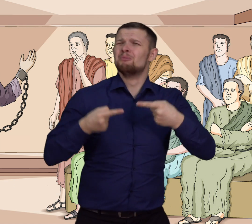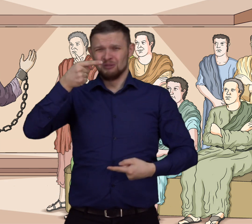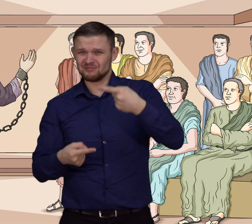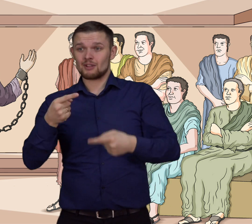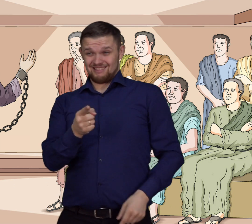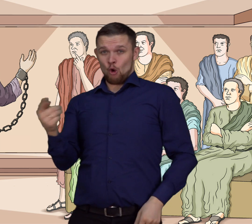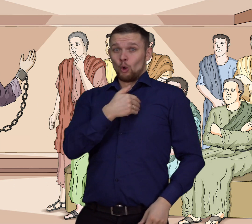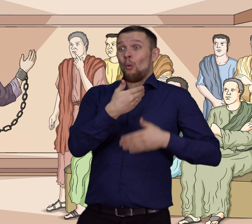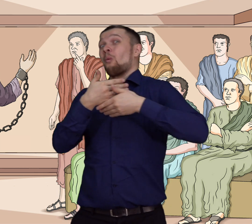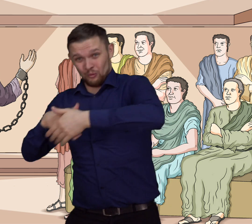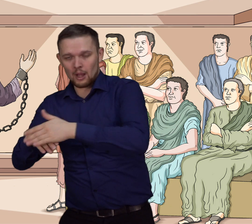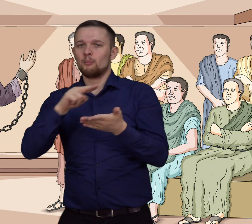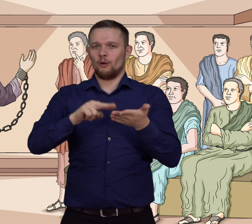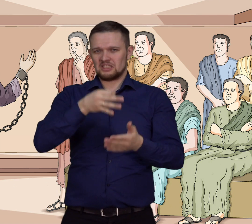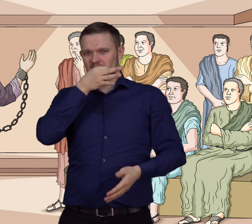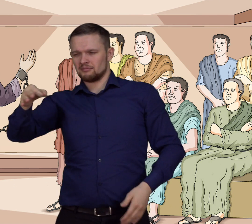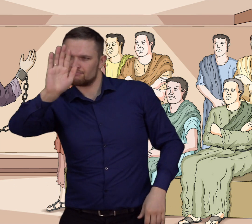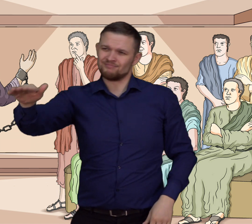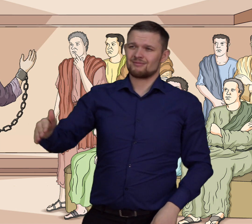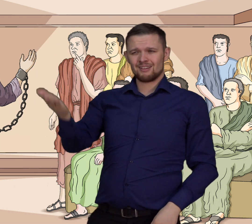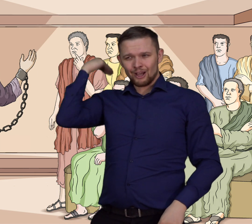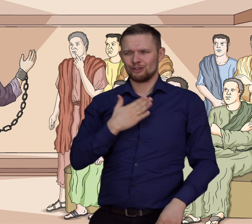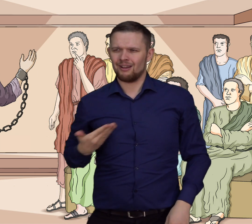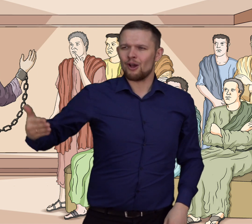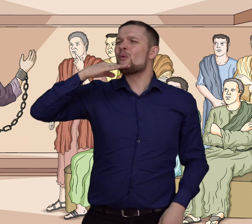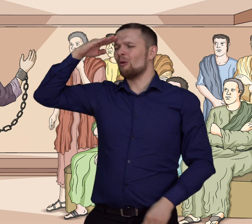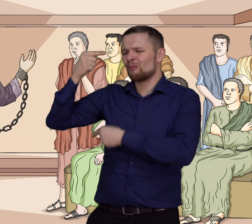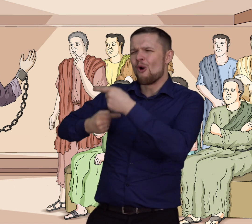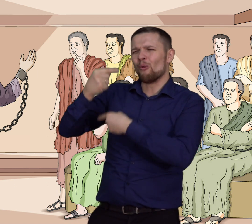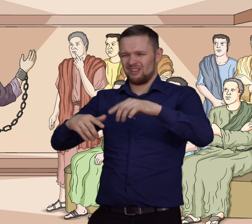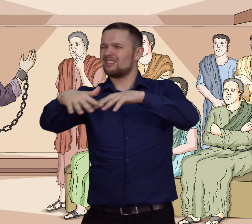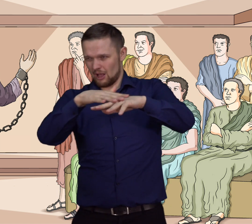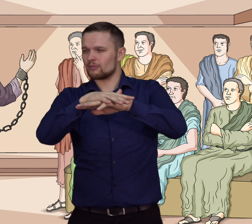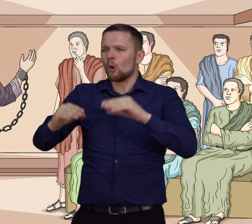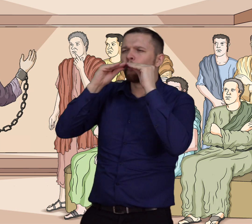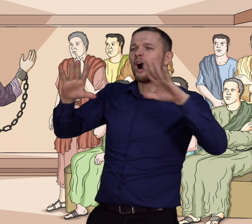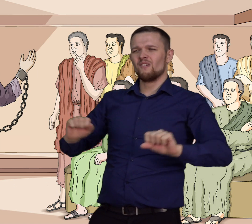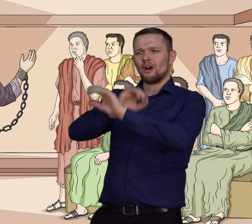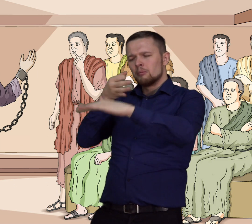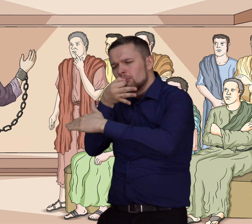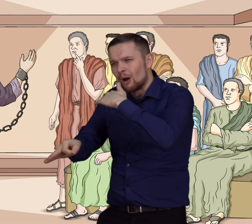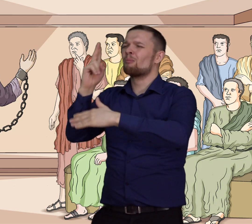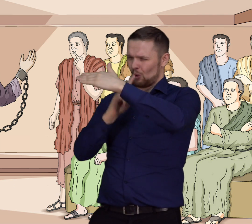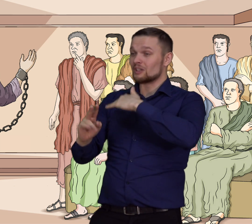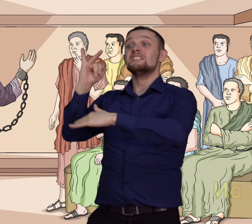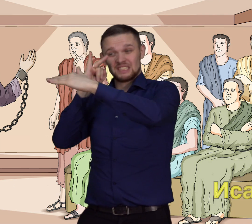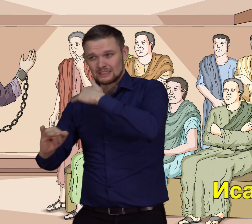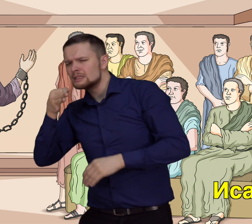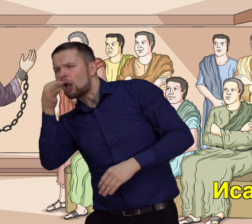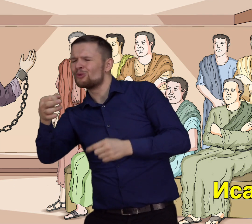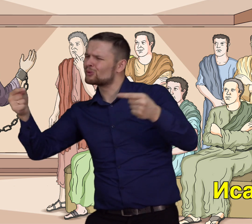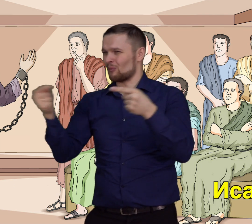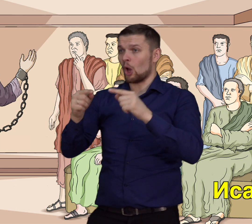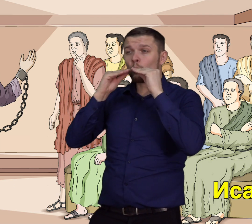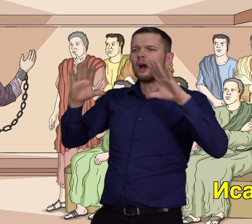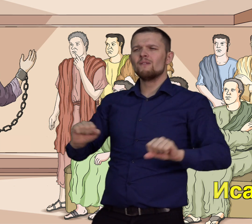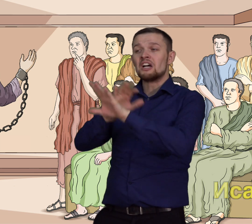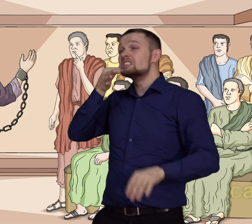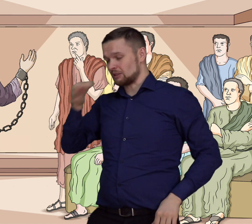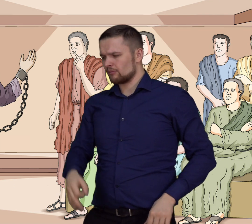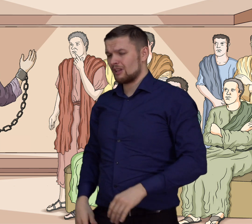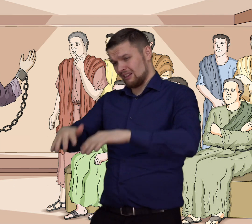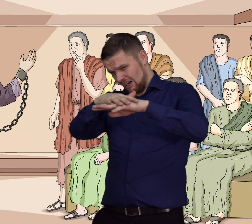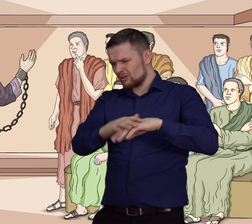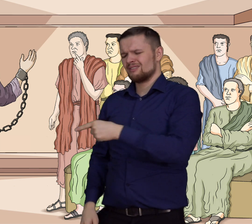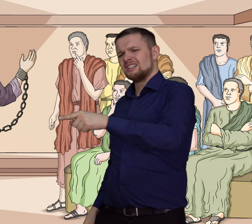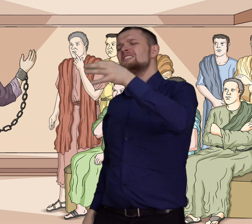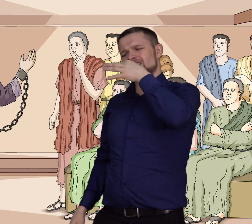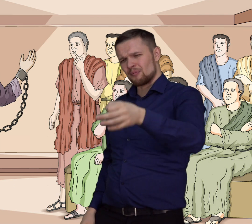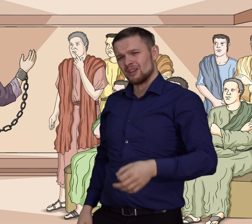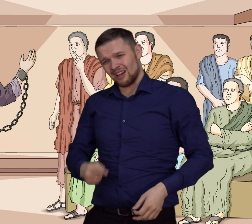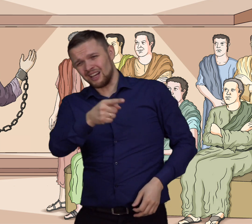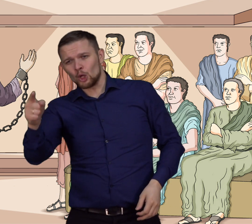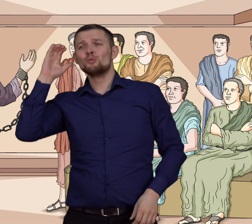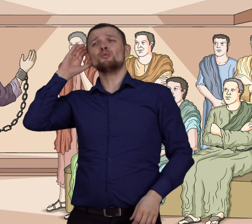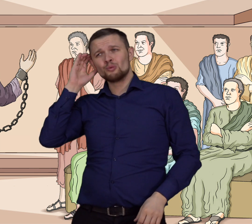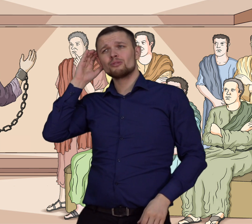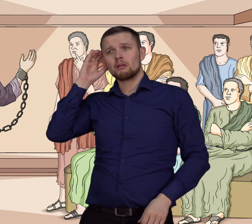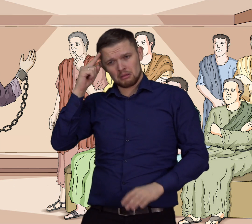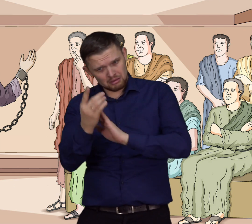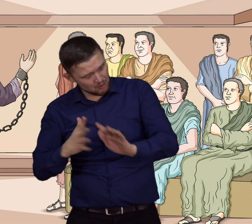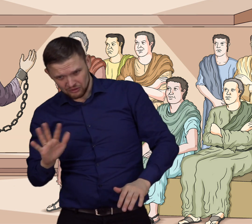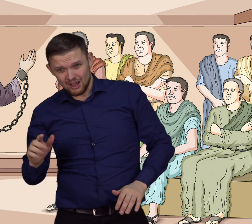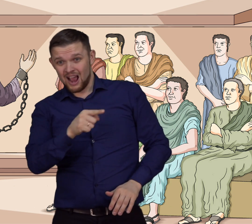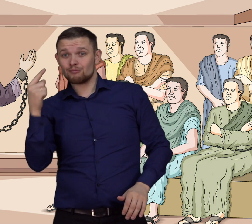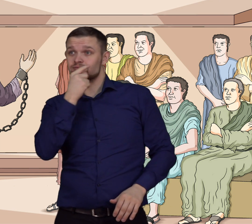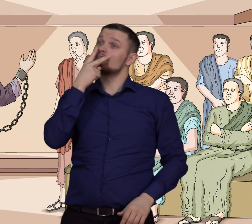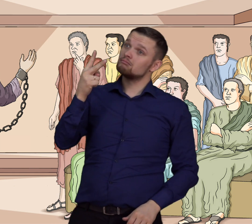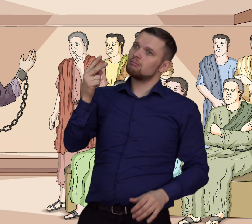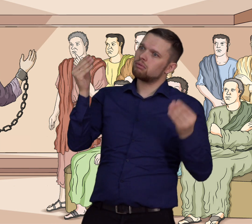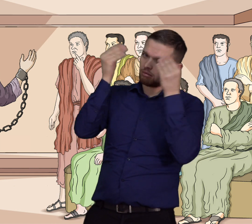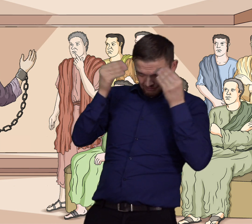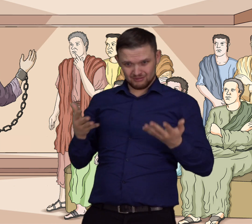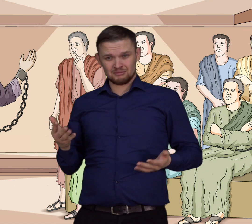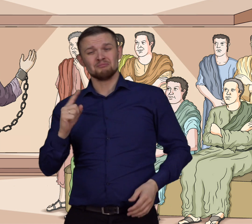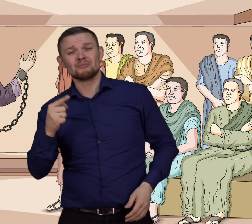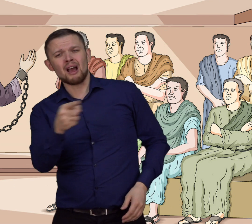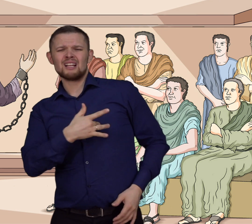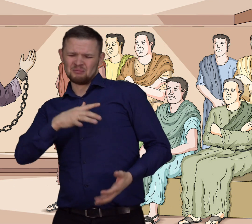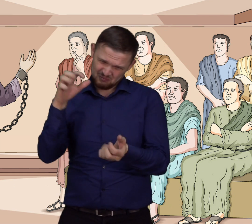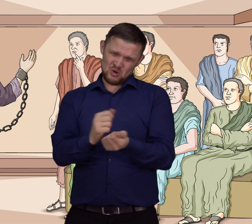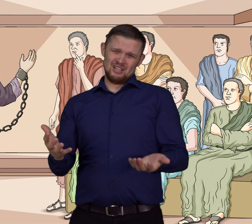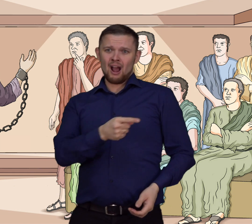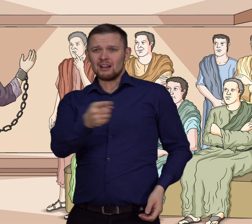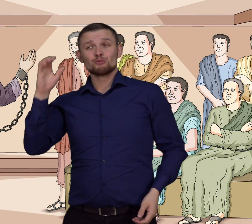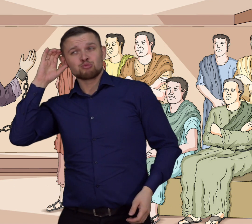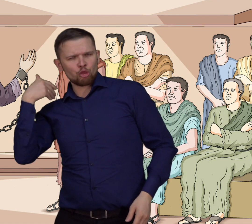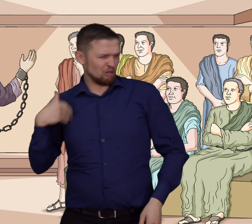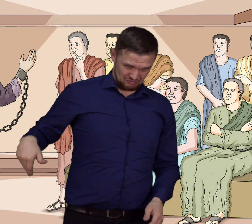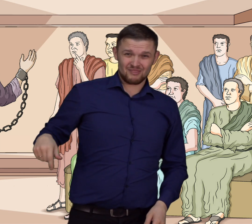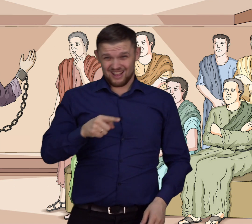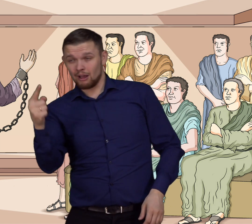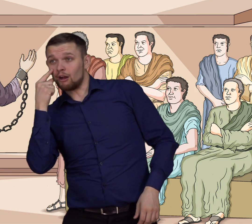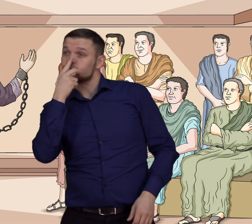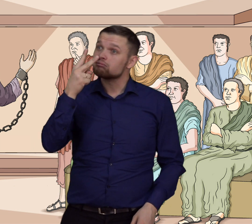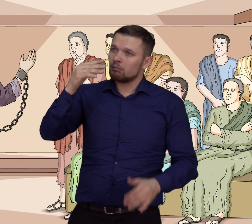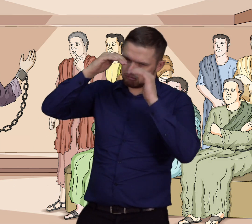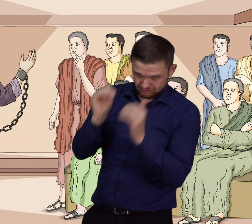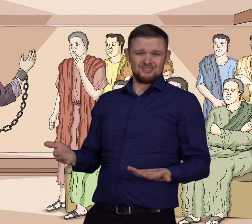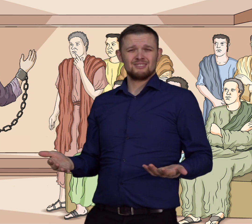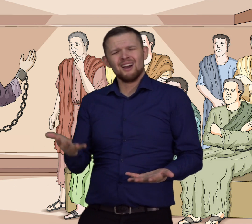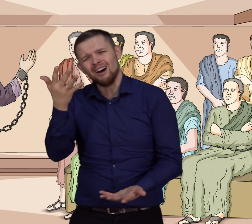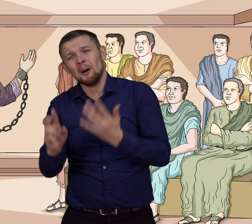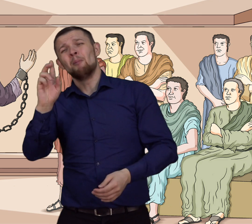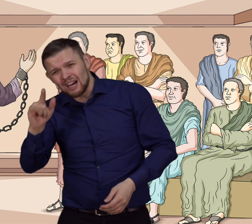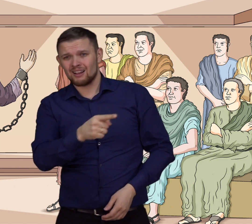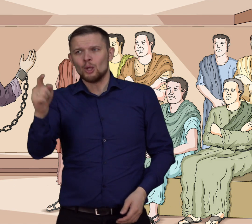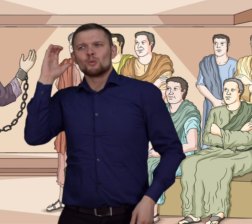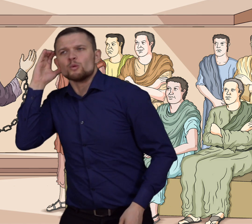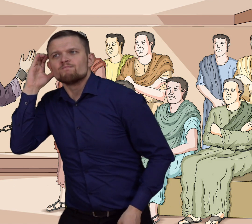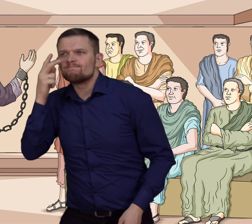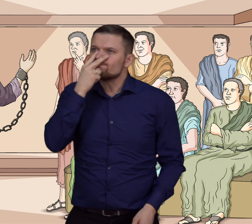They disagreed among themselves and began to leave after Paul had made this final statement: “The Holy Spirit was right when He spoke to your fathers through Isaiah the prophet: ‘Go to this people and say, “You will be ever hearing but never understanding;